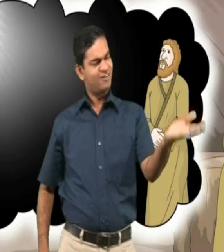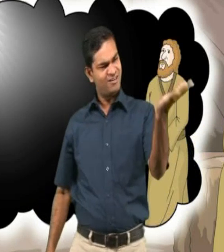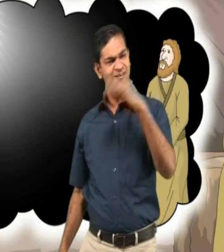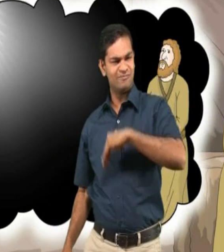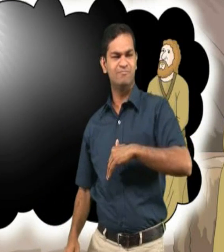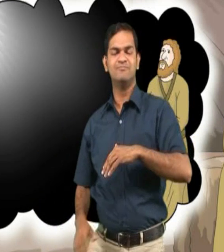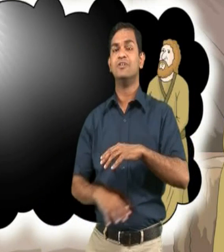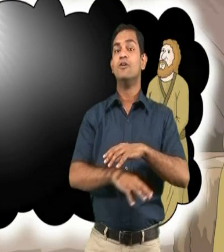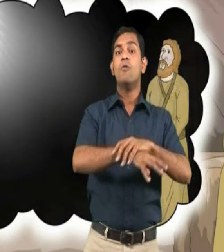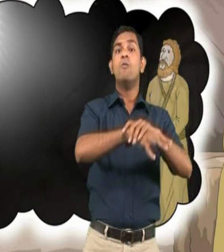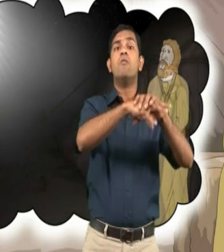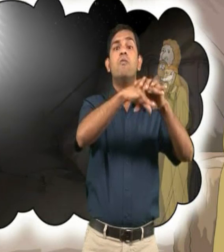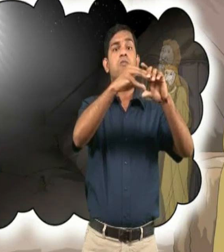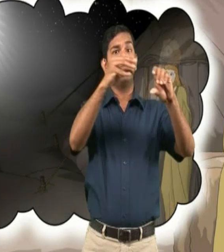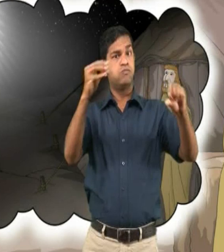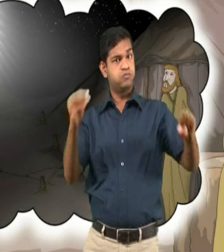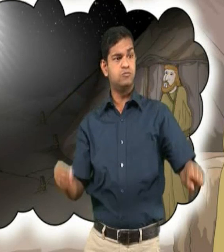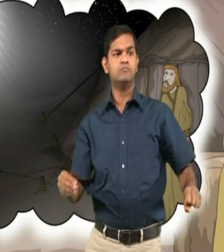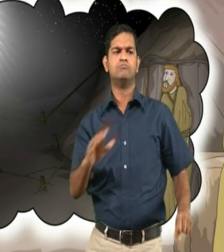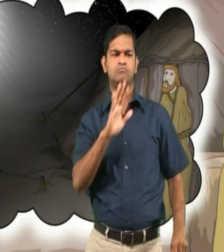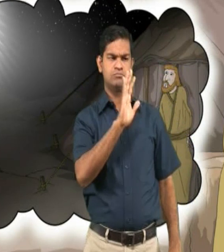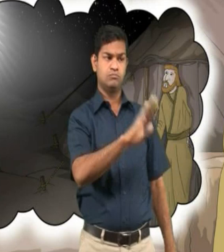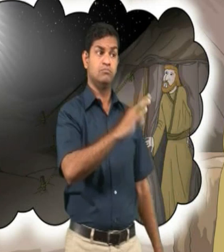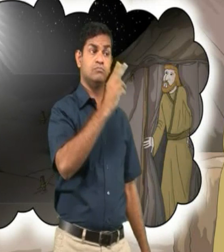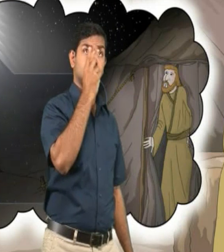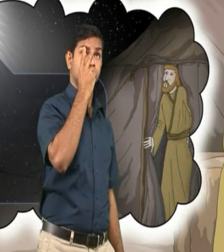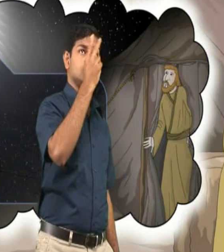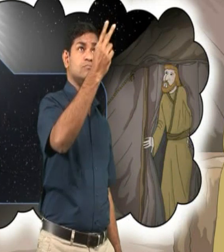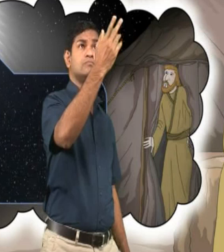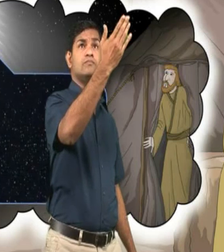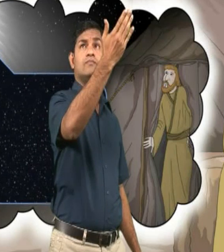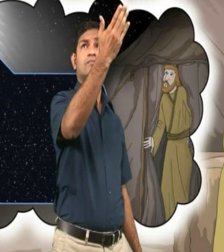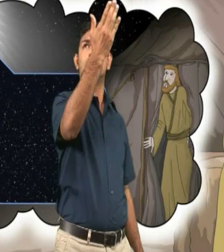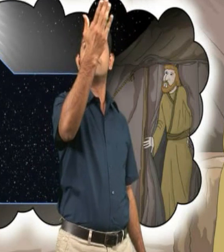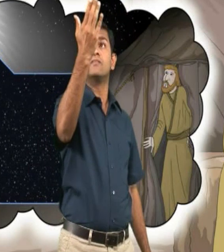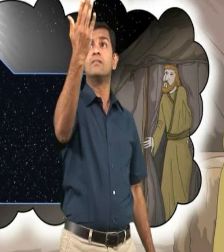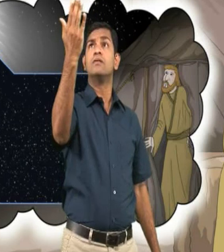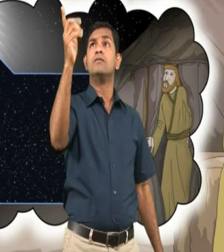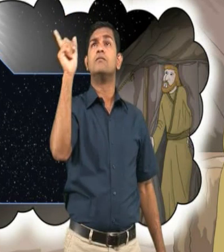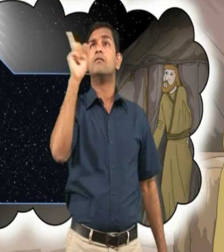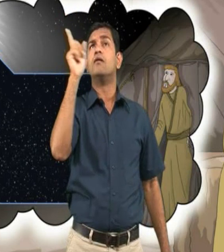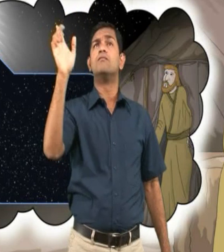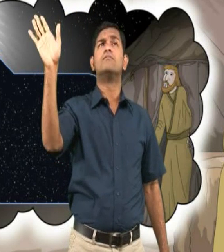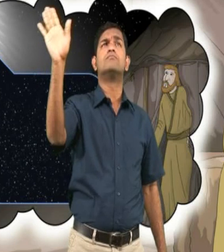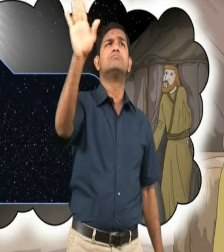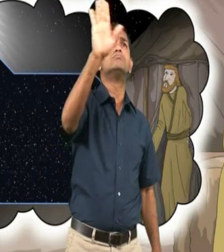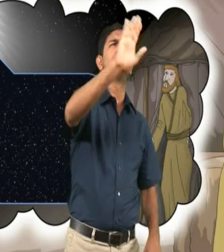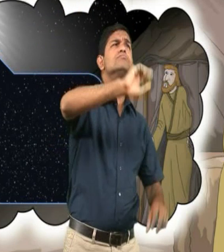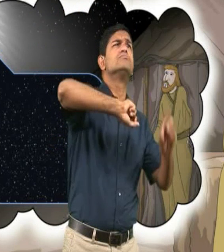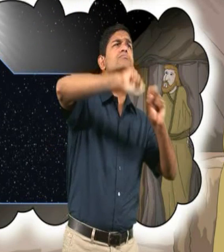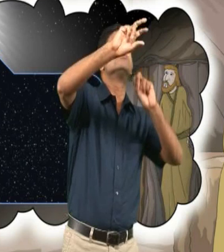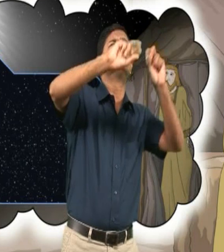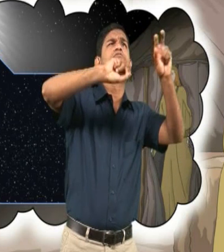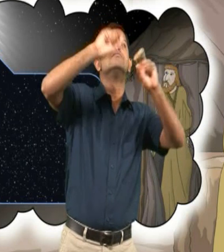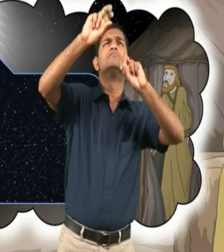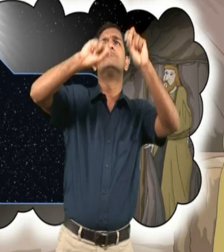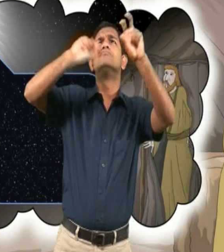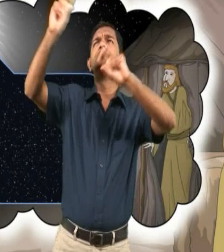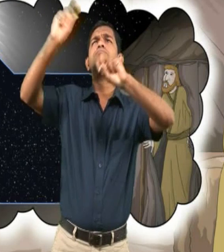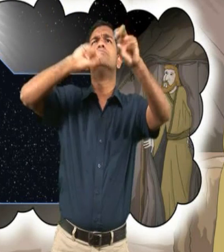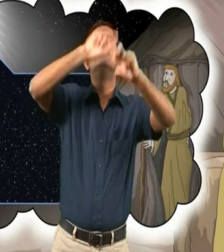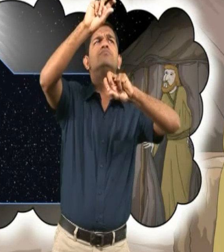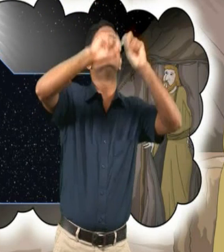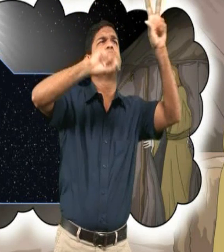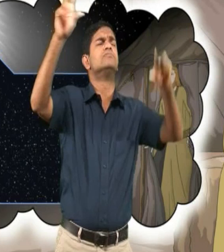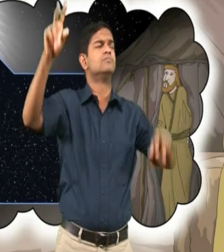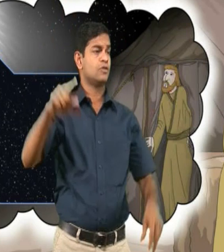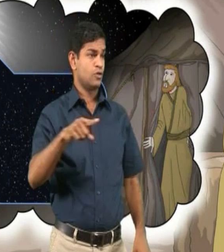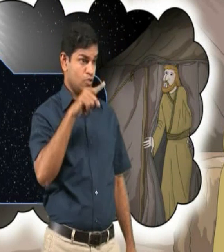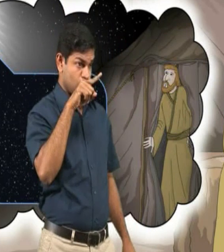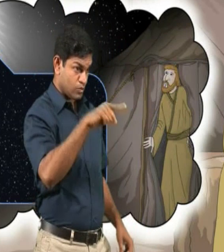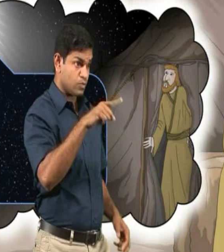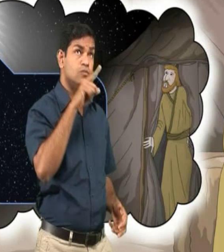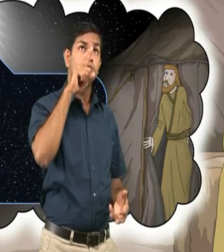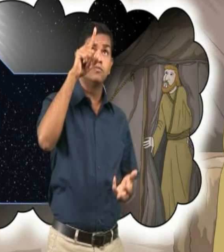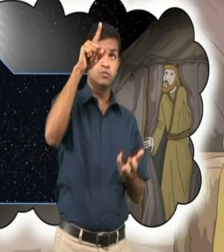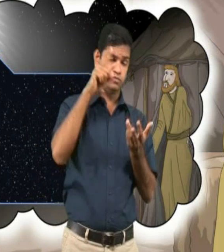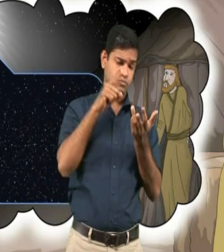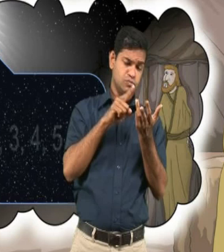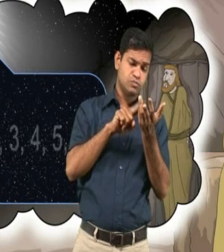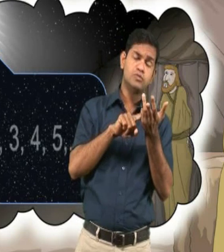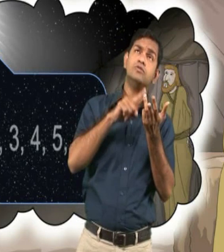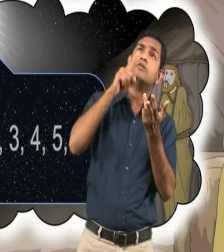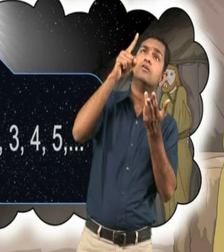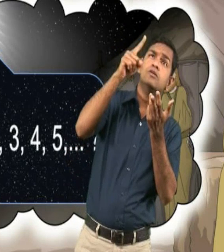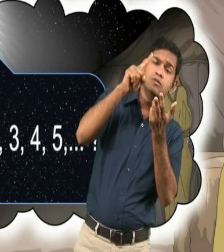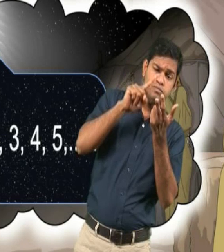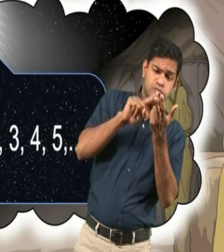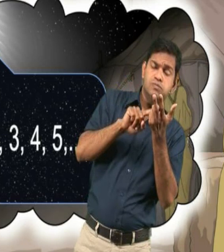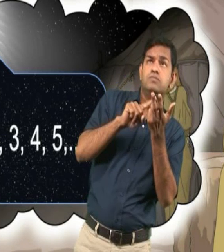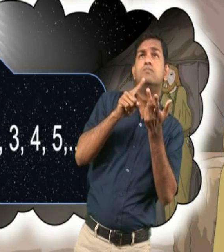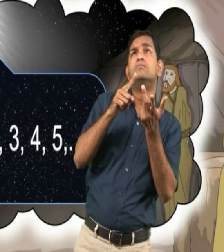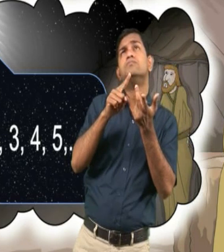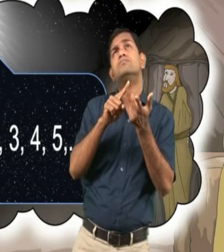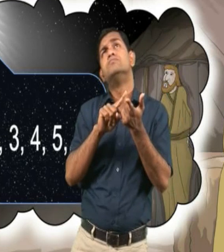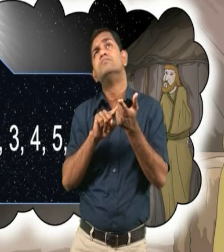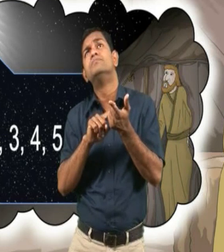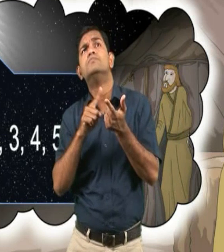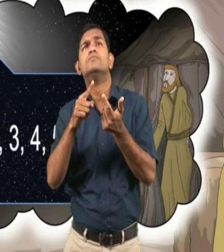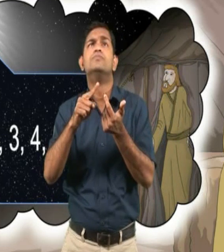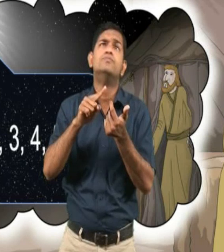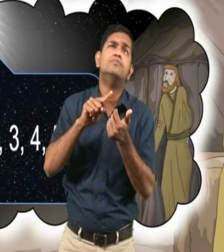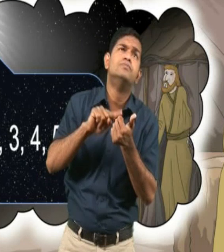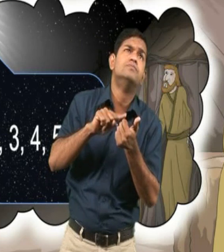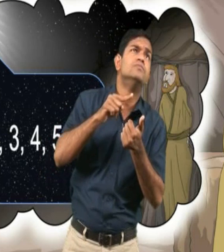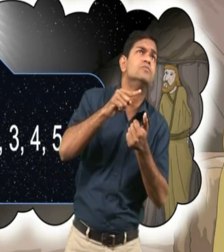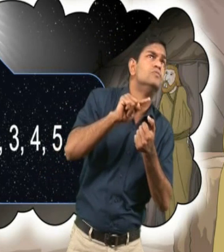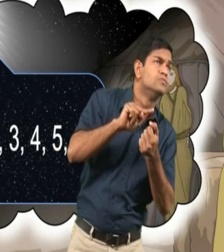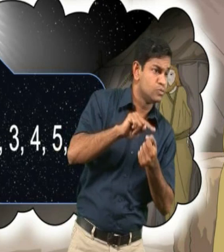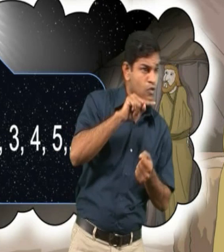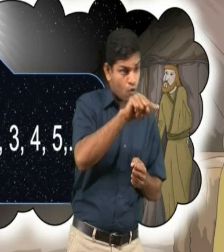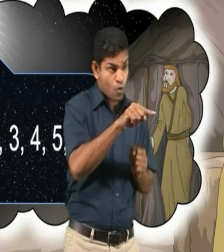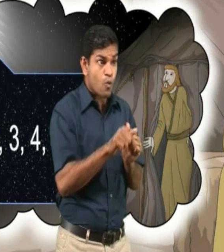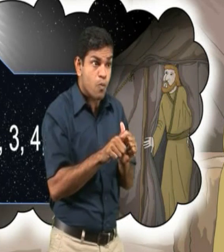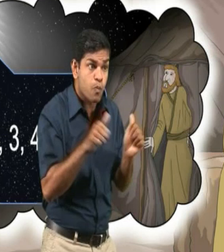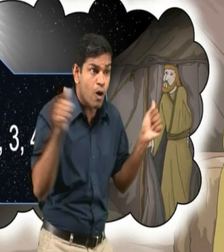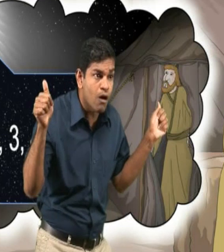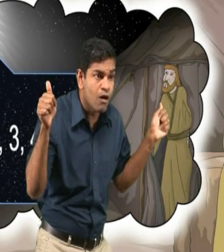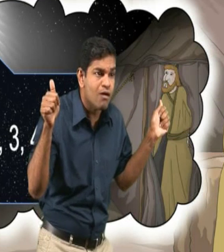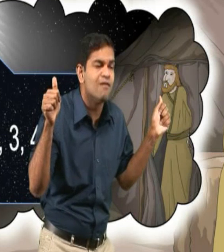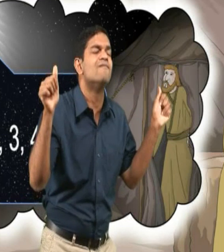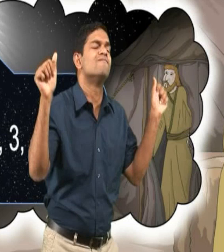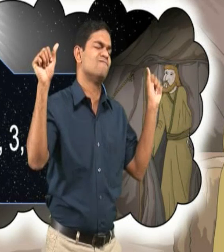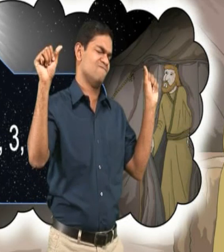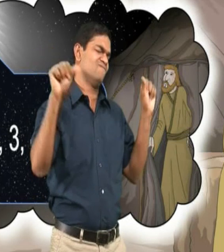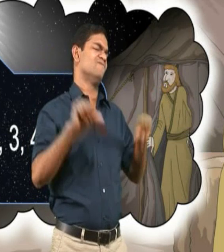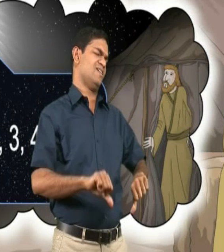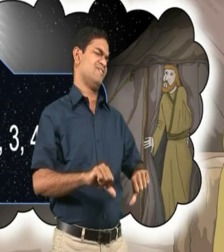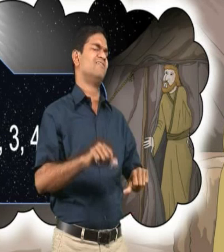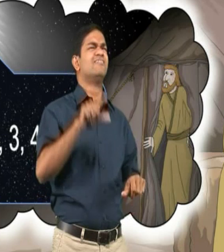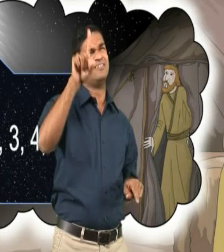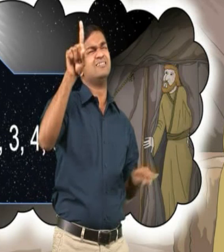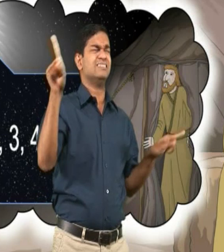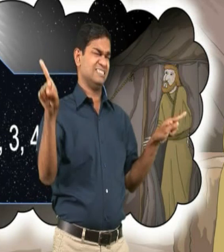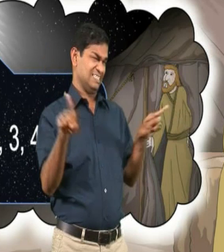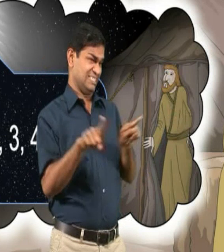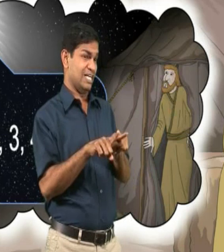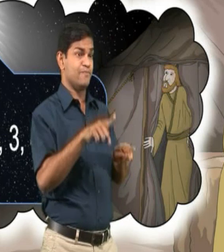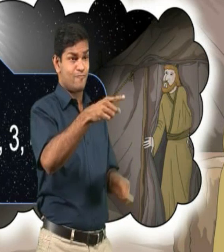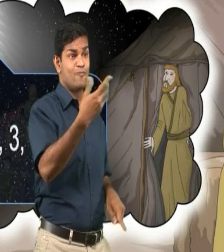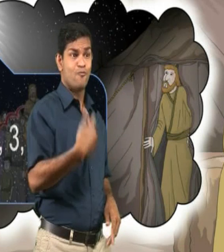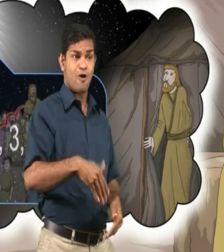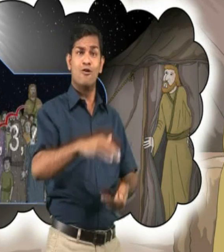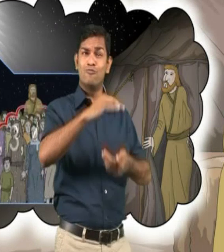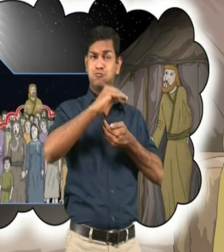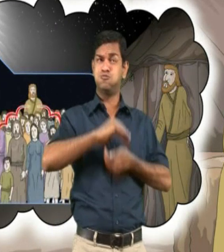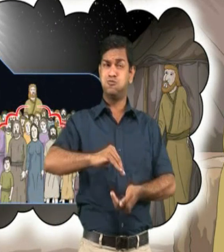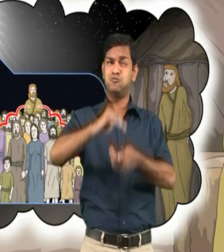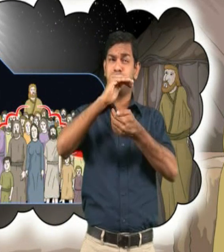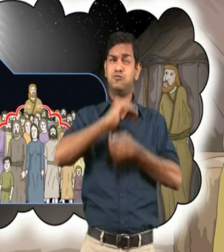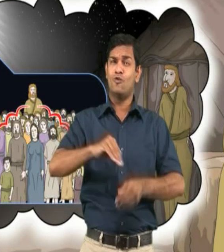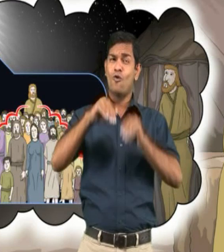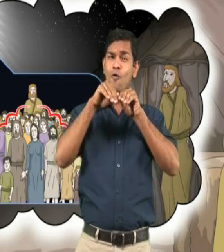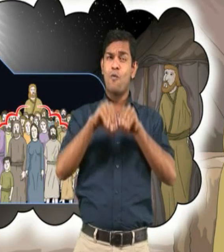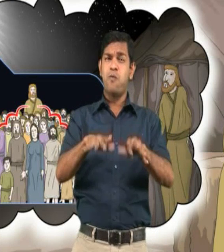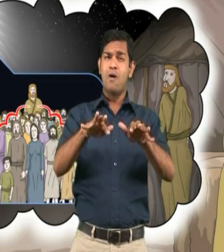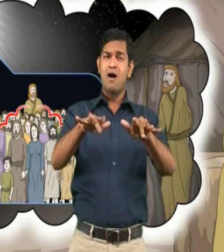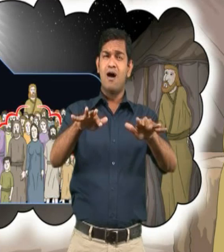And the LORD took him outside and said, “Now look to the heavens and count the stars, if you are able.”